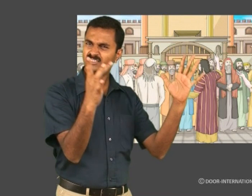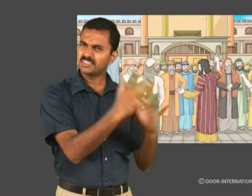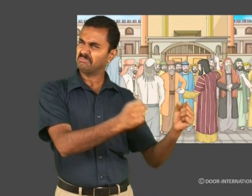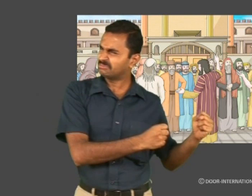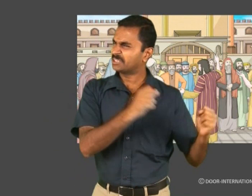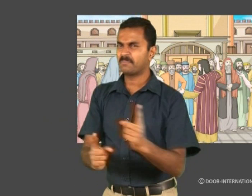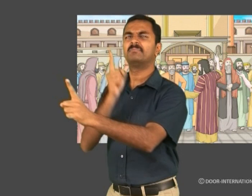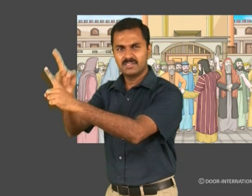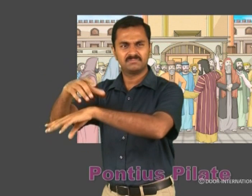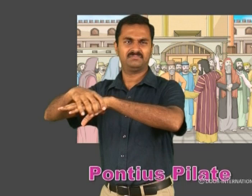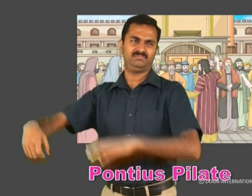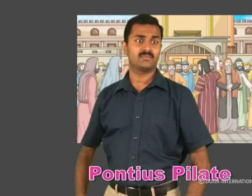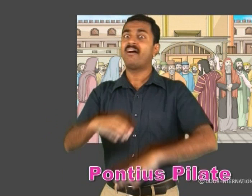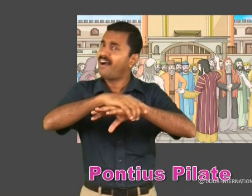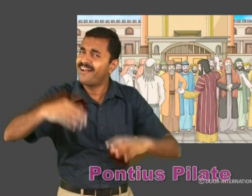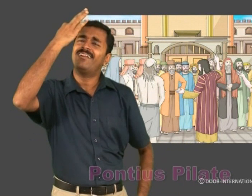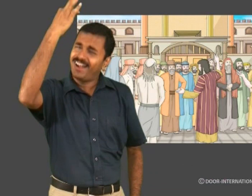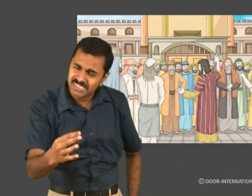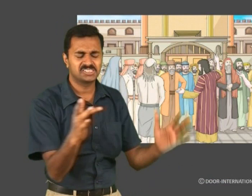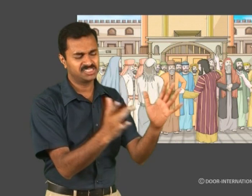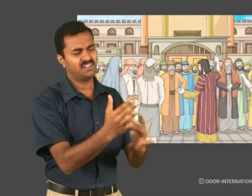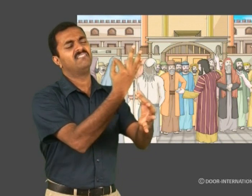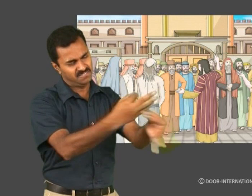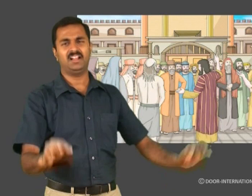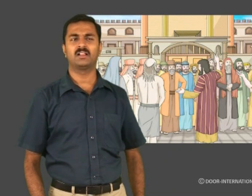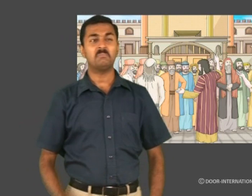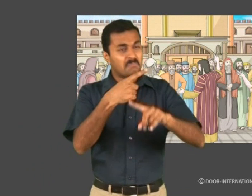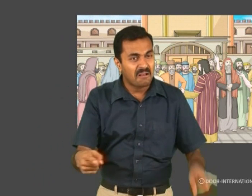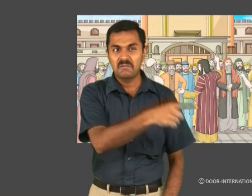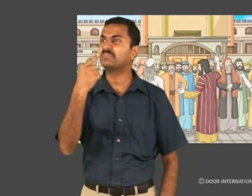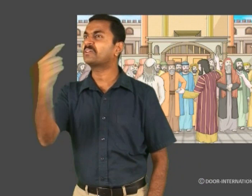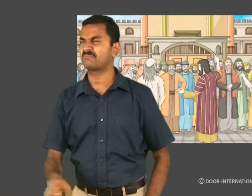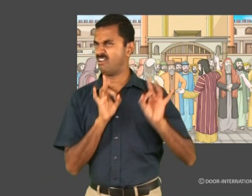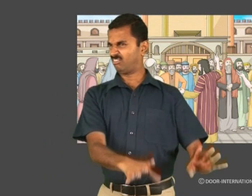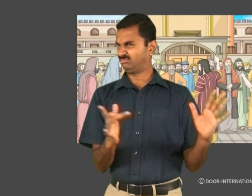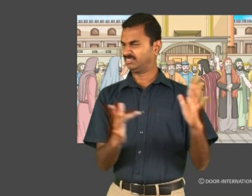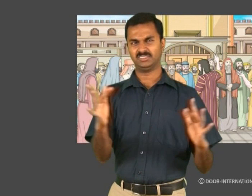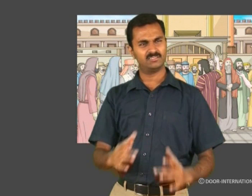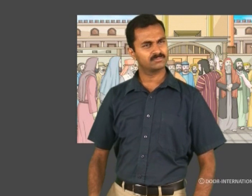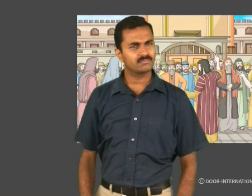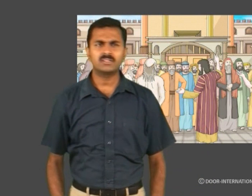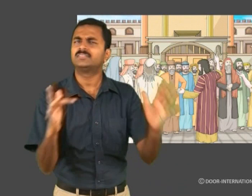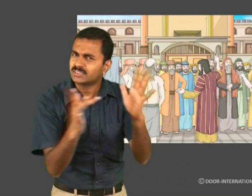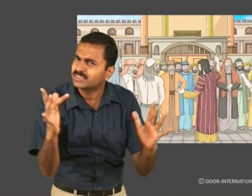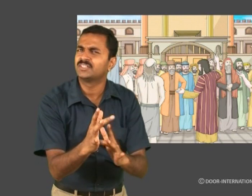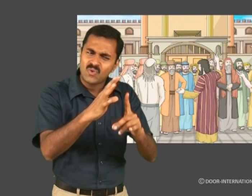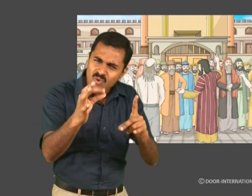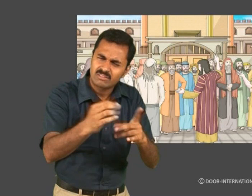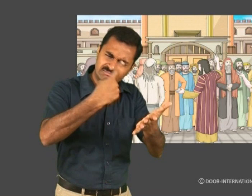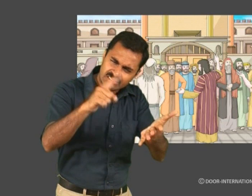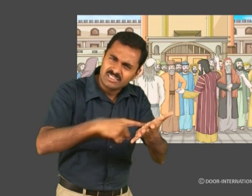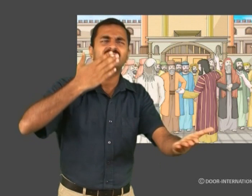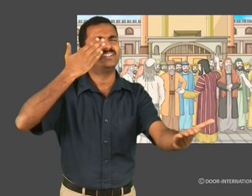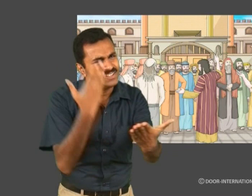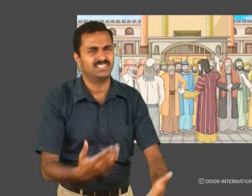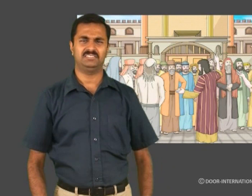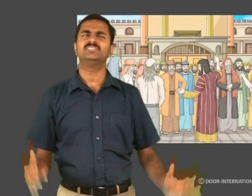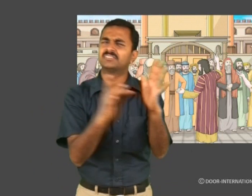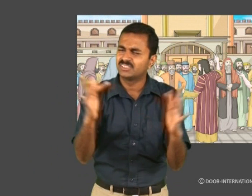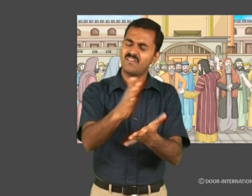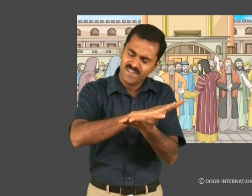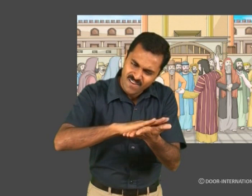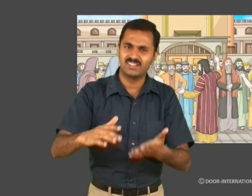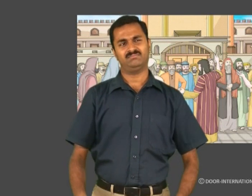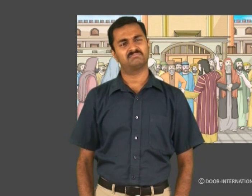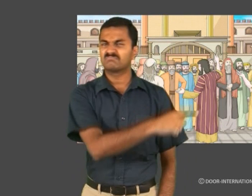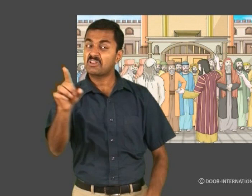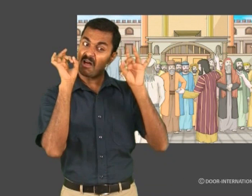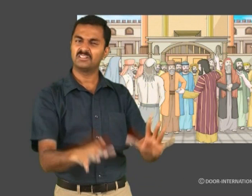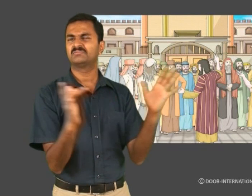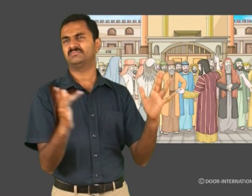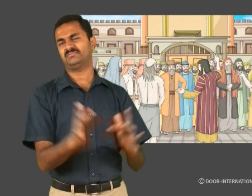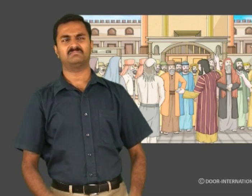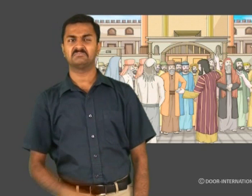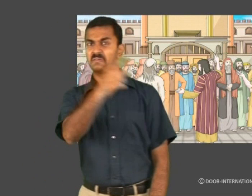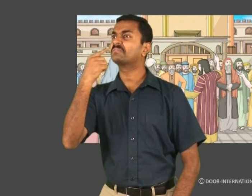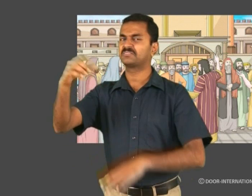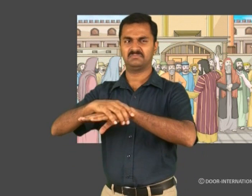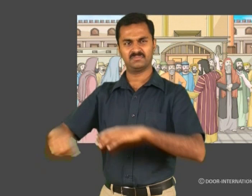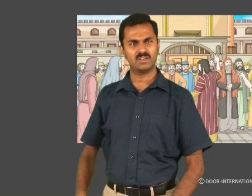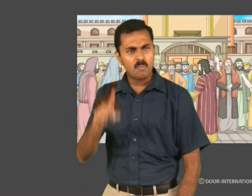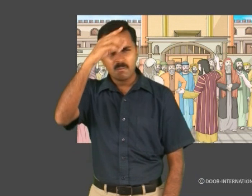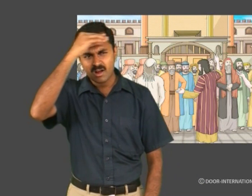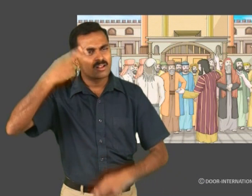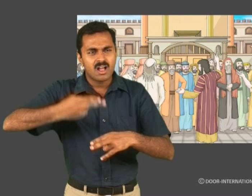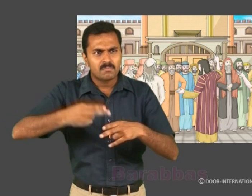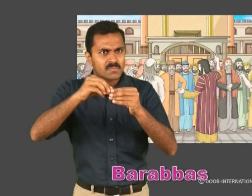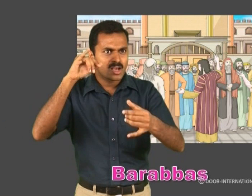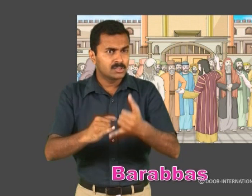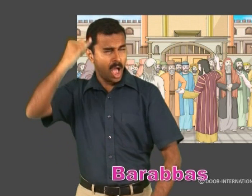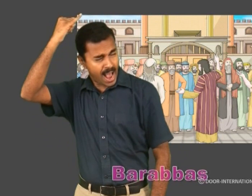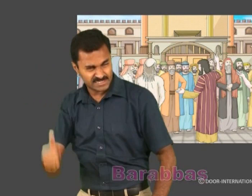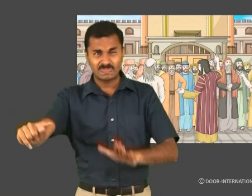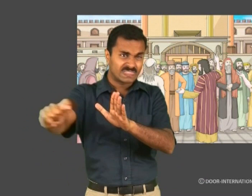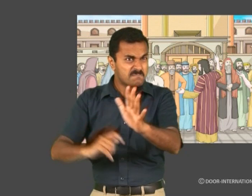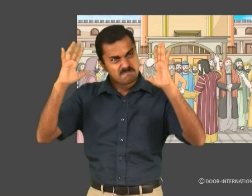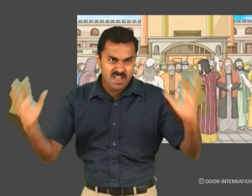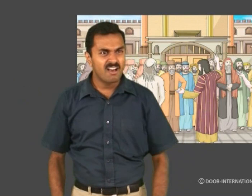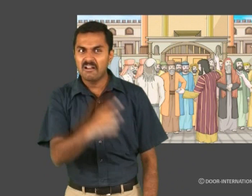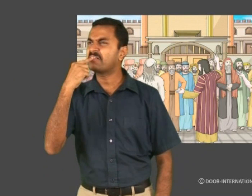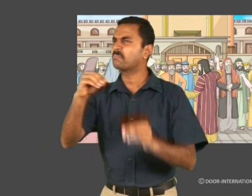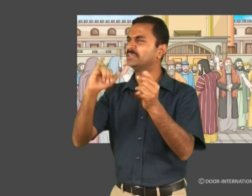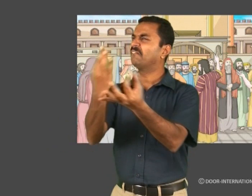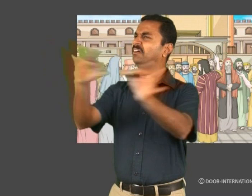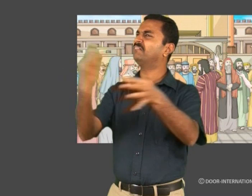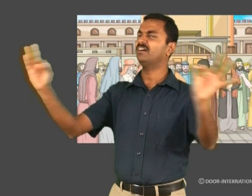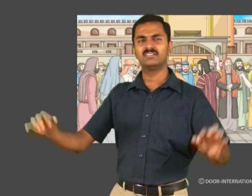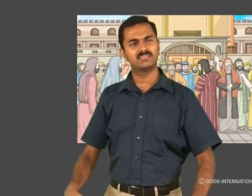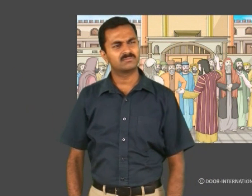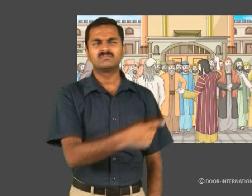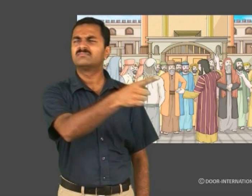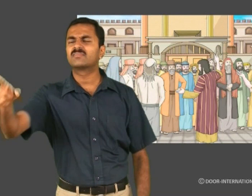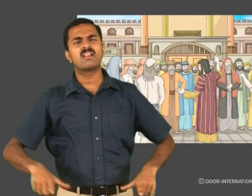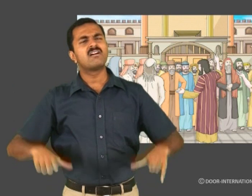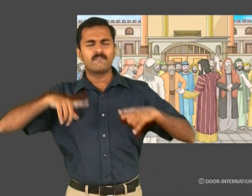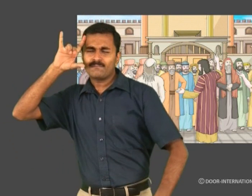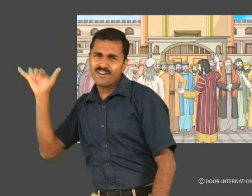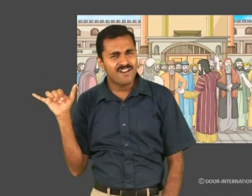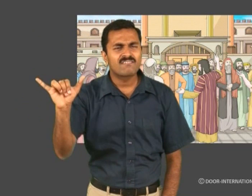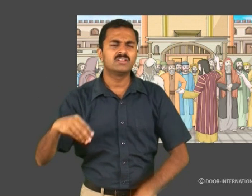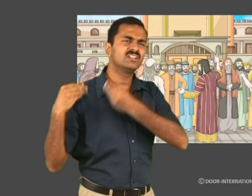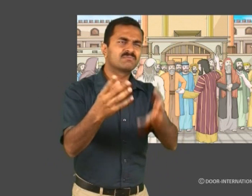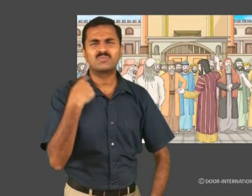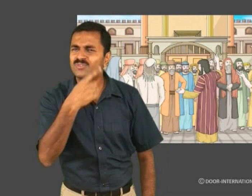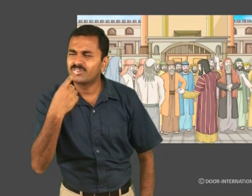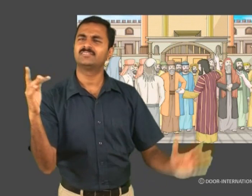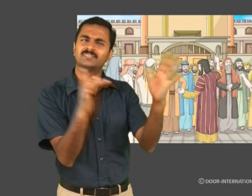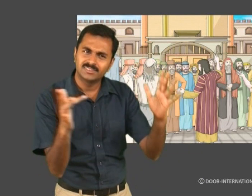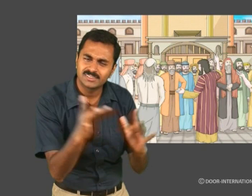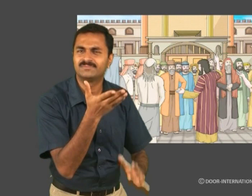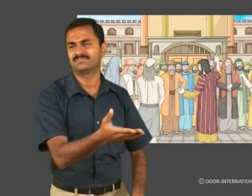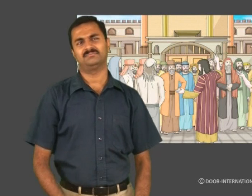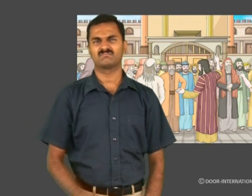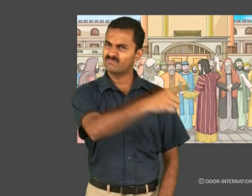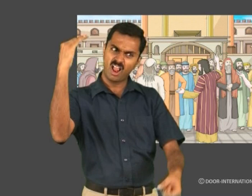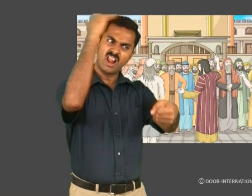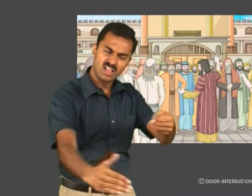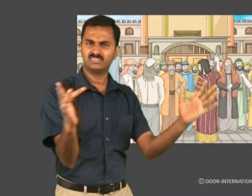You handed Him over and rejected Him before Pilate, even though he had decided to release Him. You rejected the Holy and Righteous One and asked that a murderer be released to you.